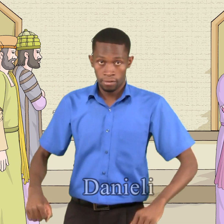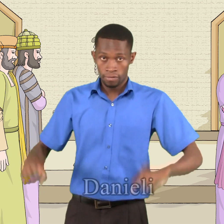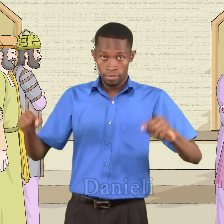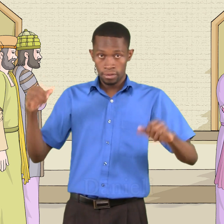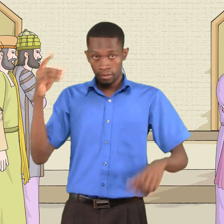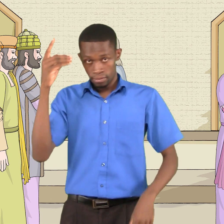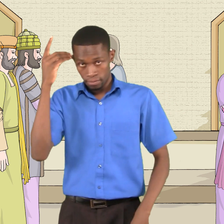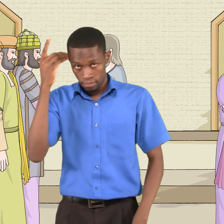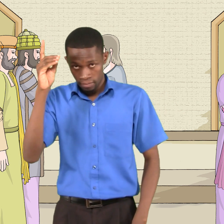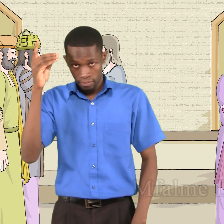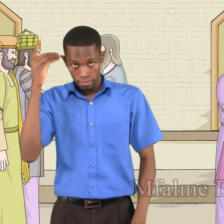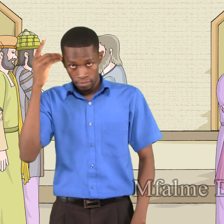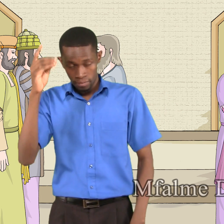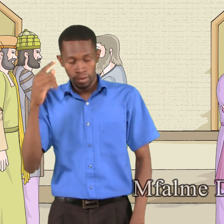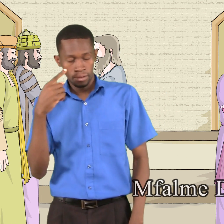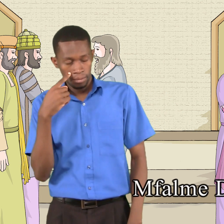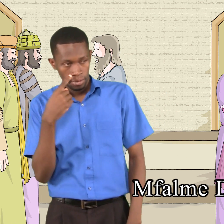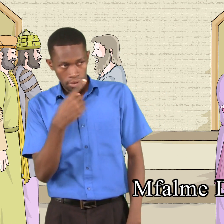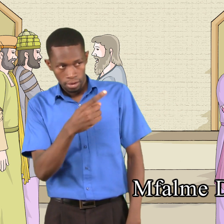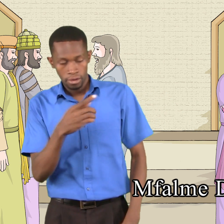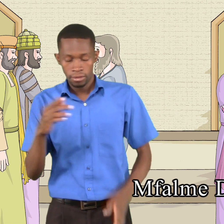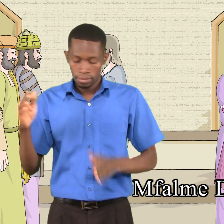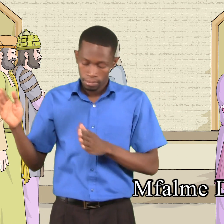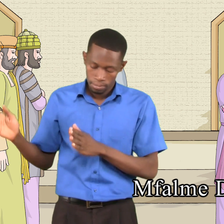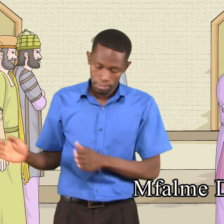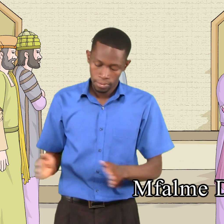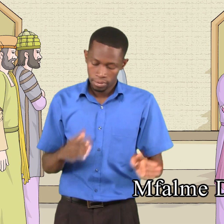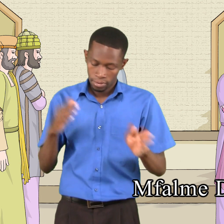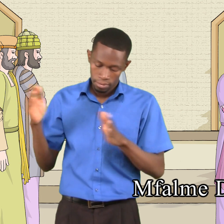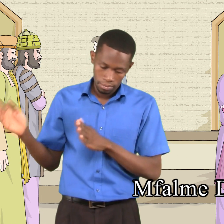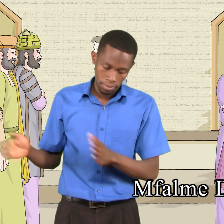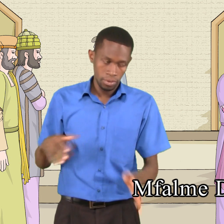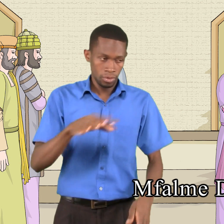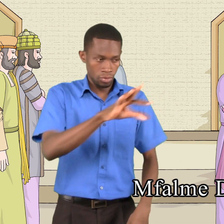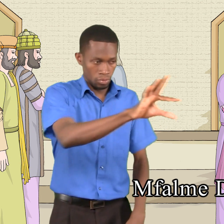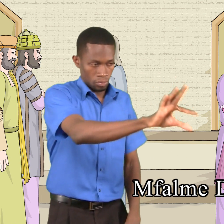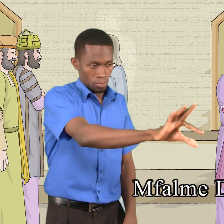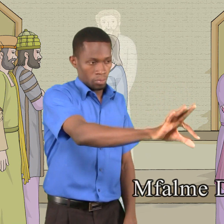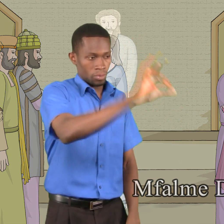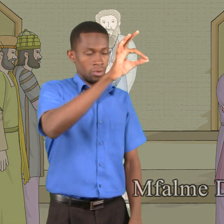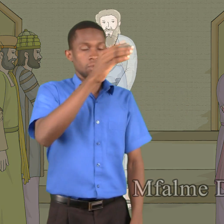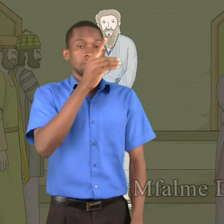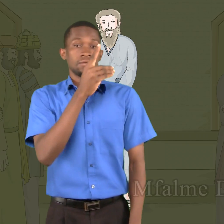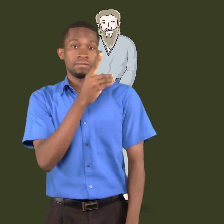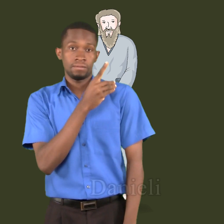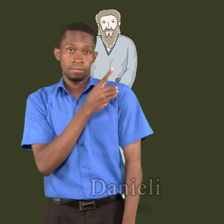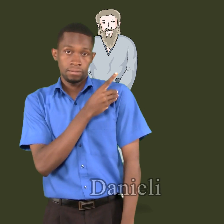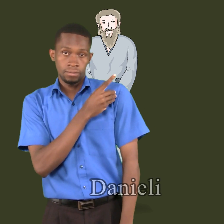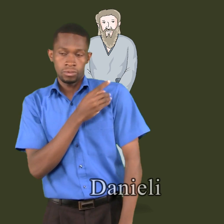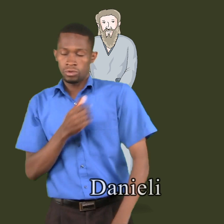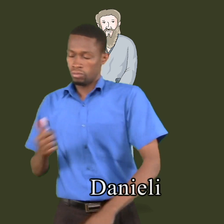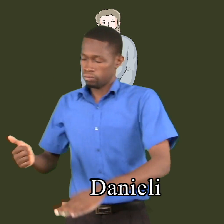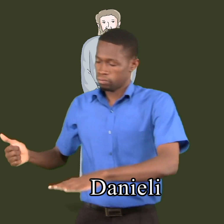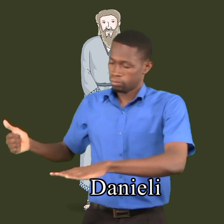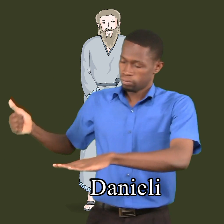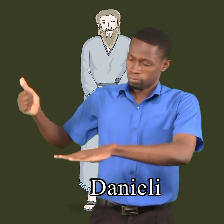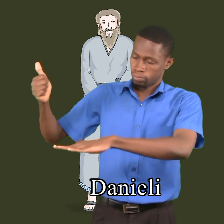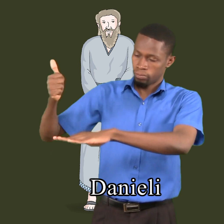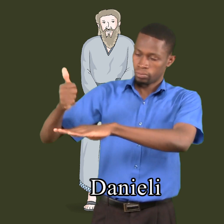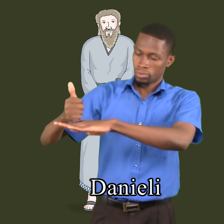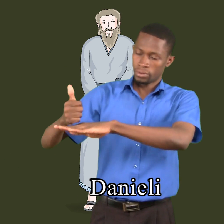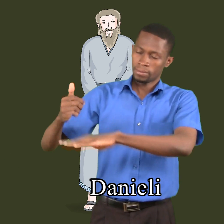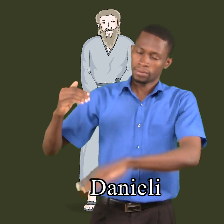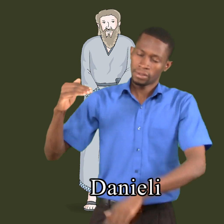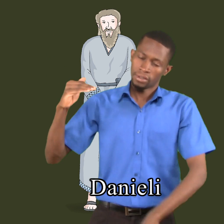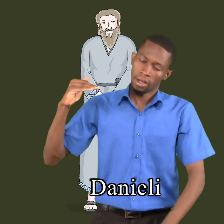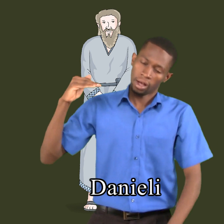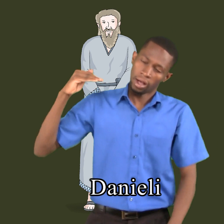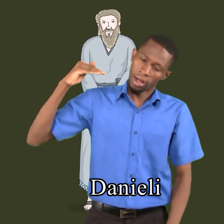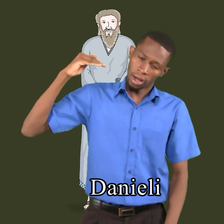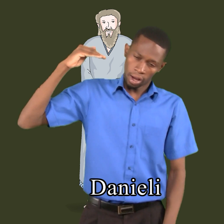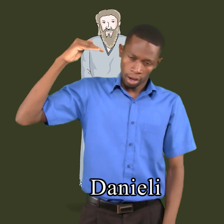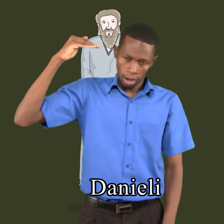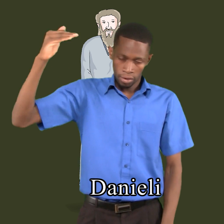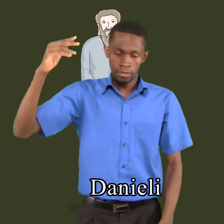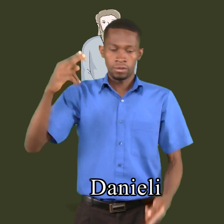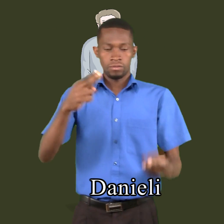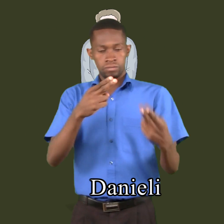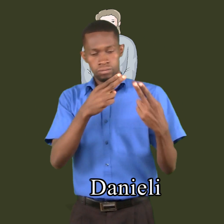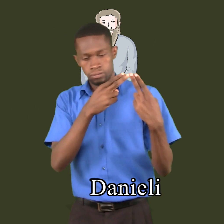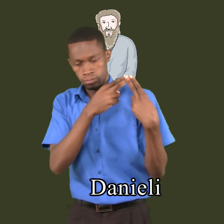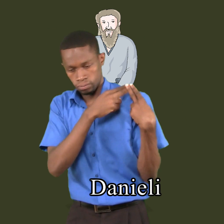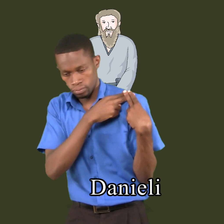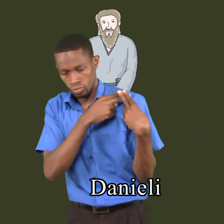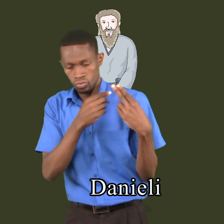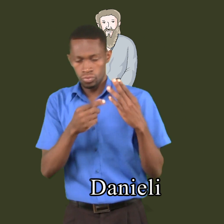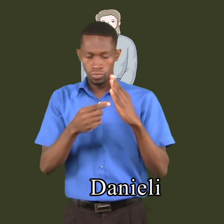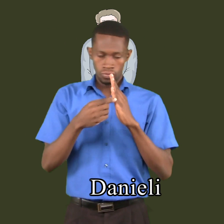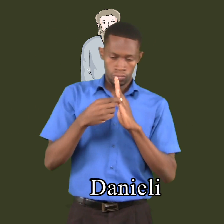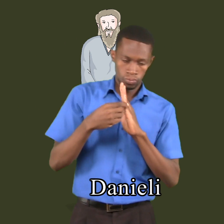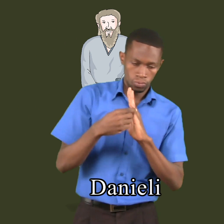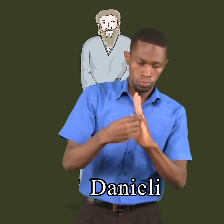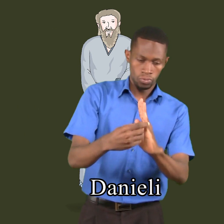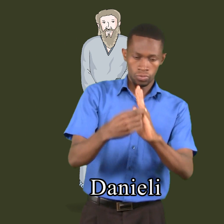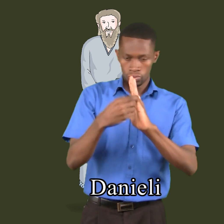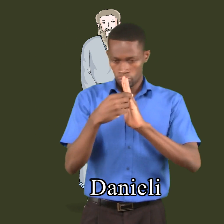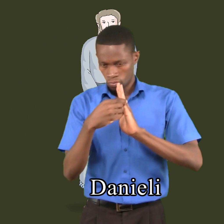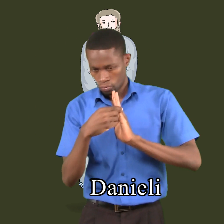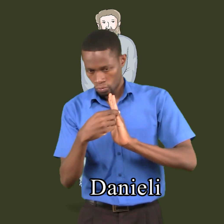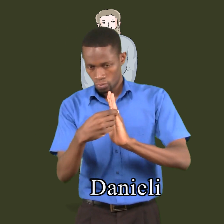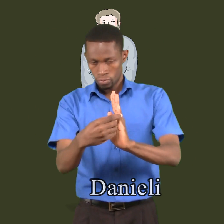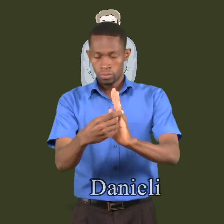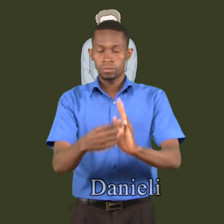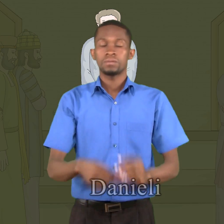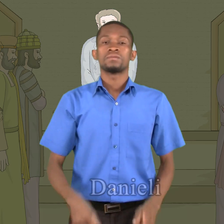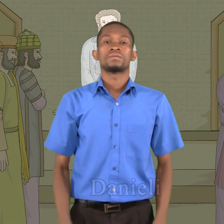So the king planned to set him over the whole kingdom.